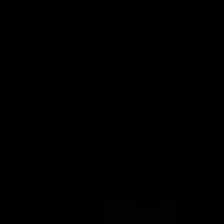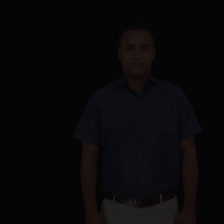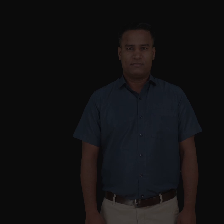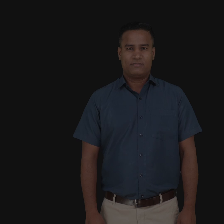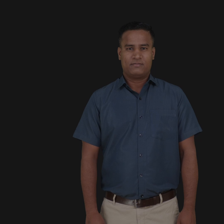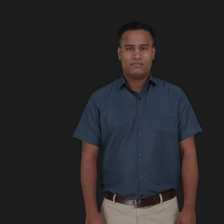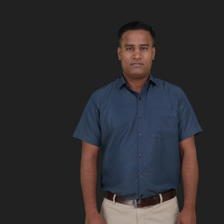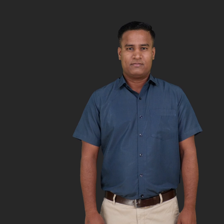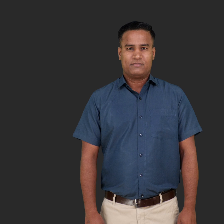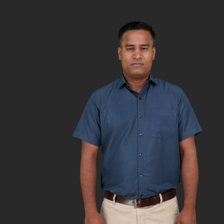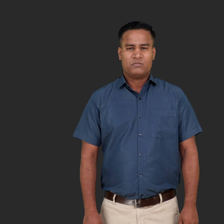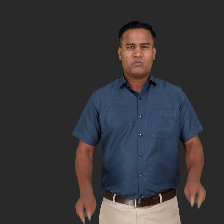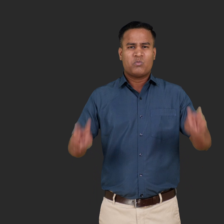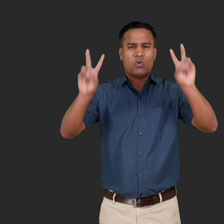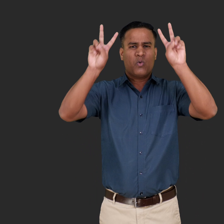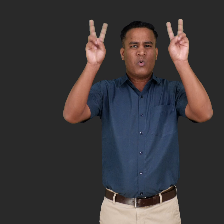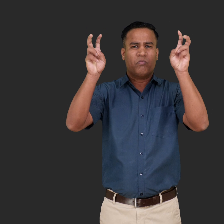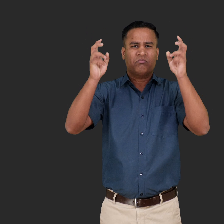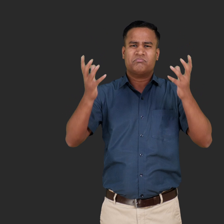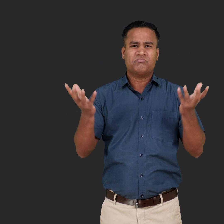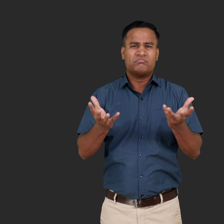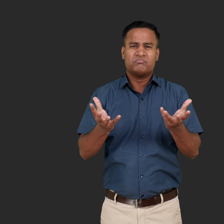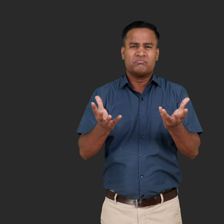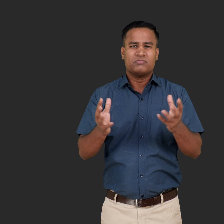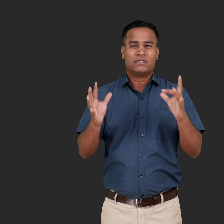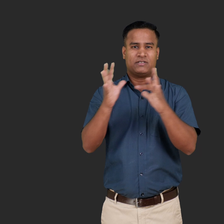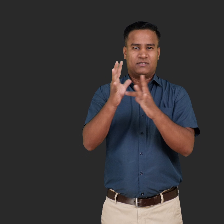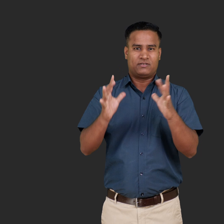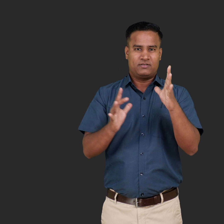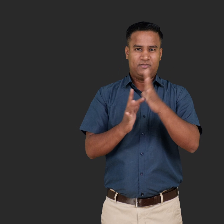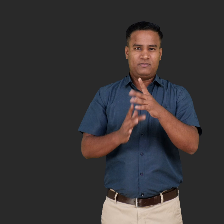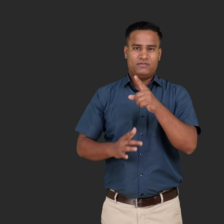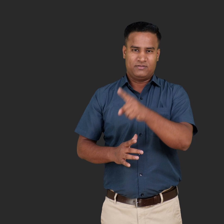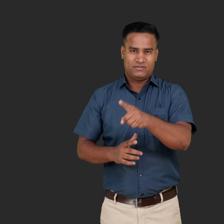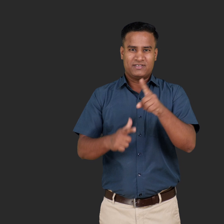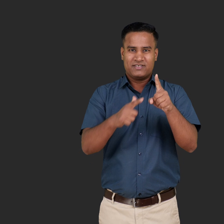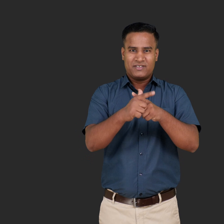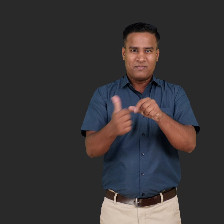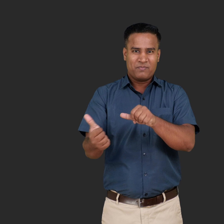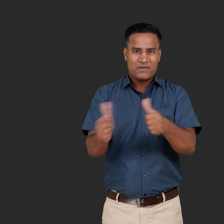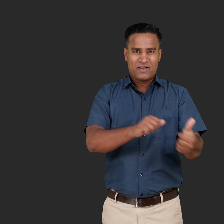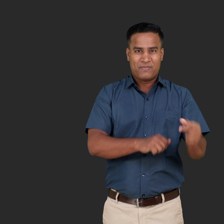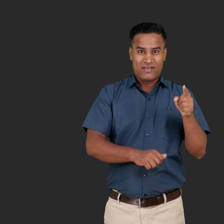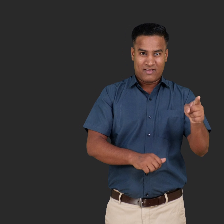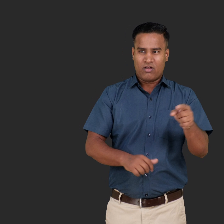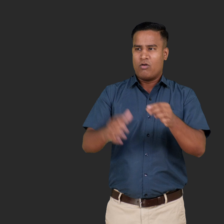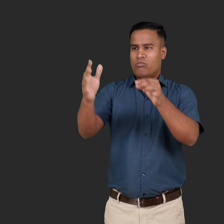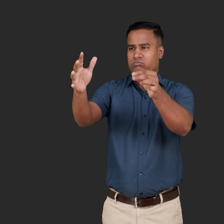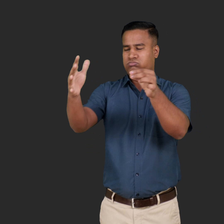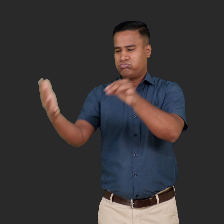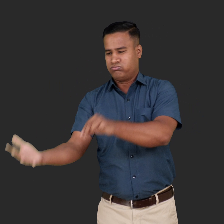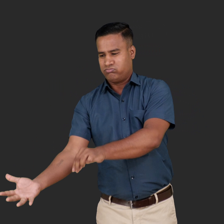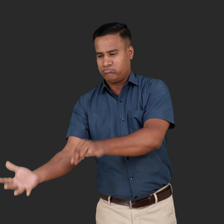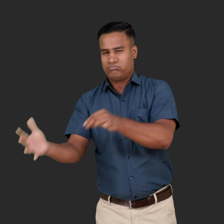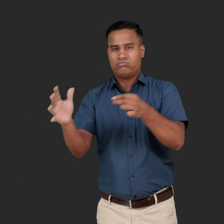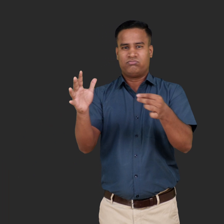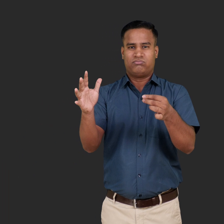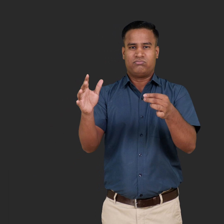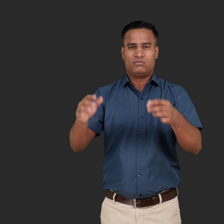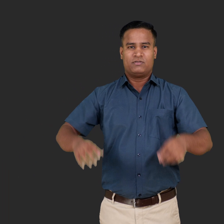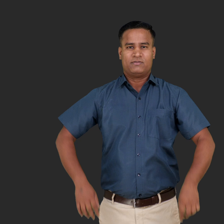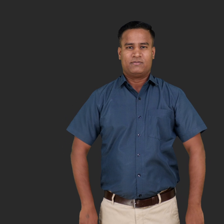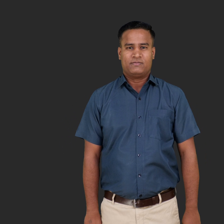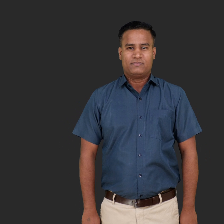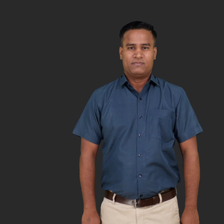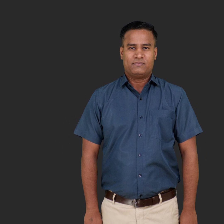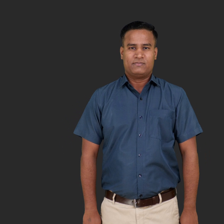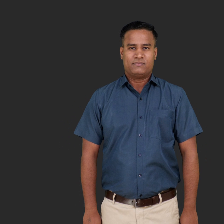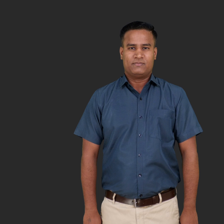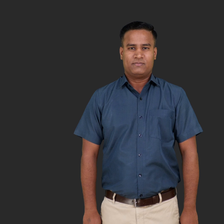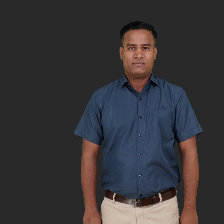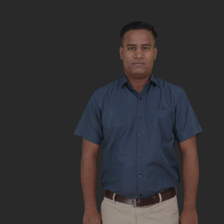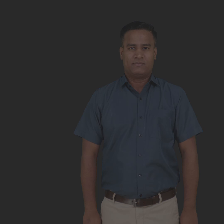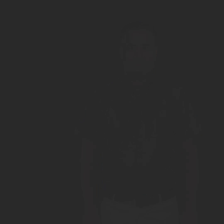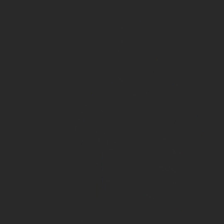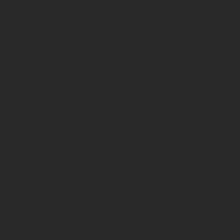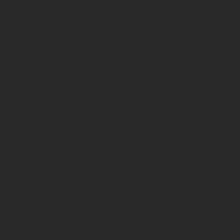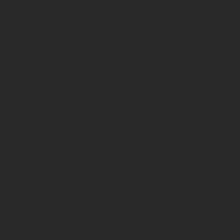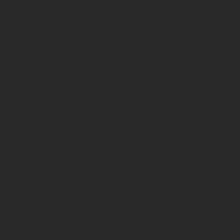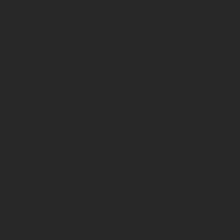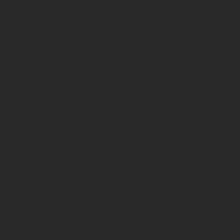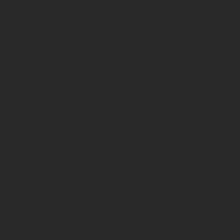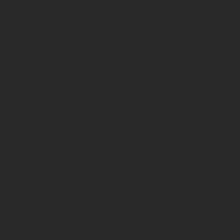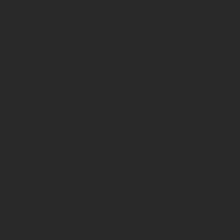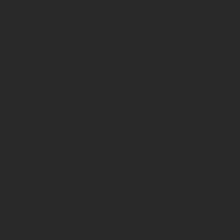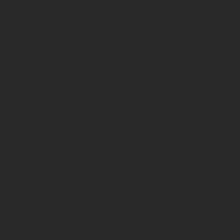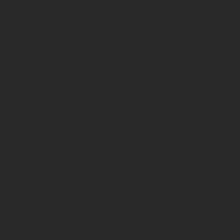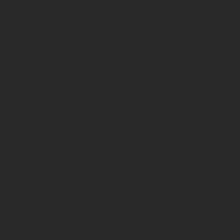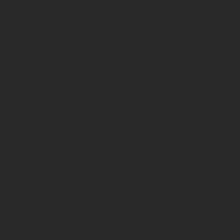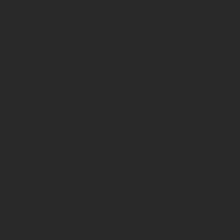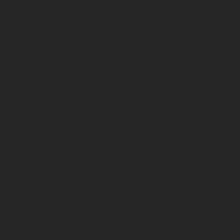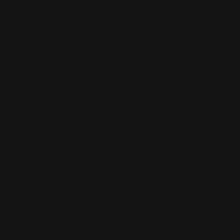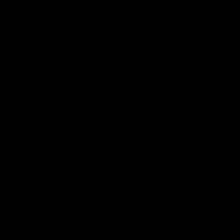John the Baptist baptizes Jesus